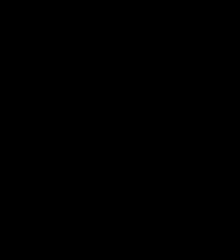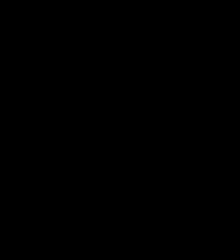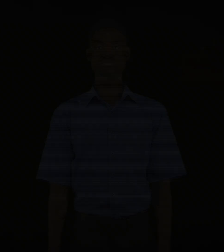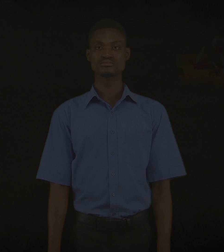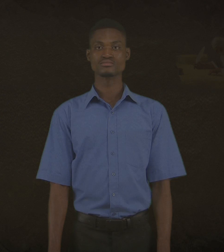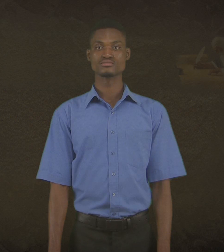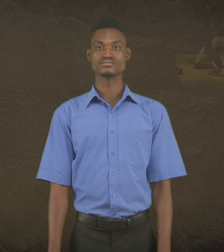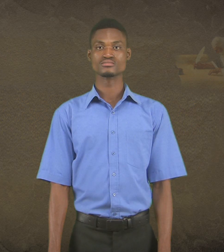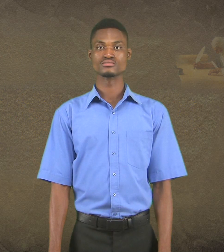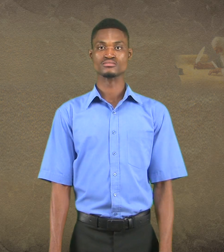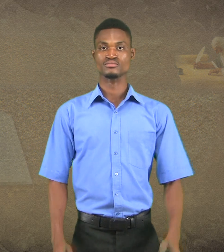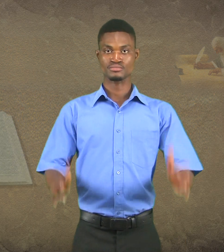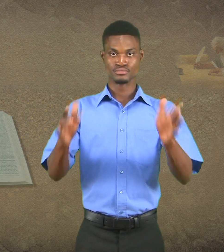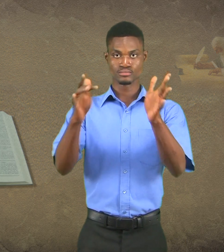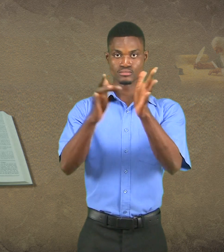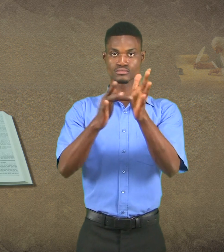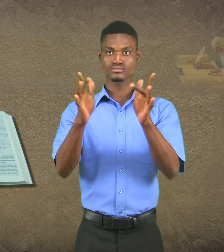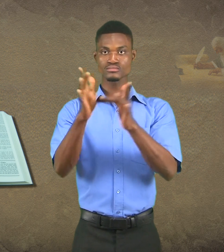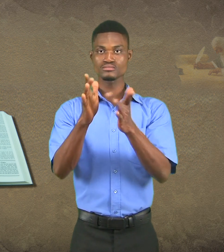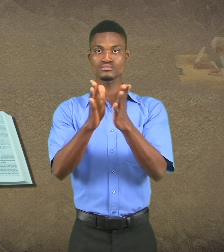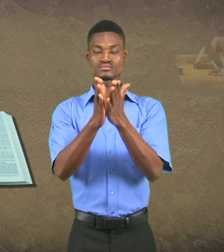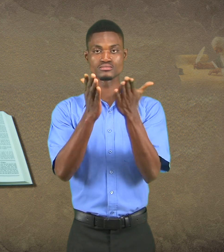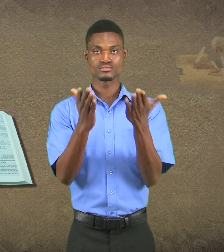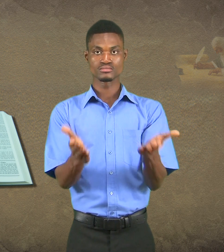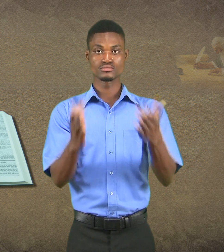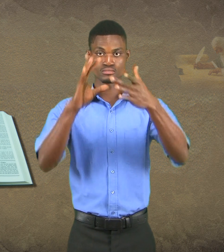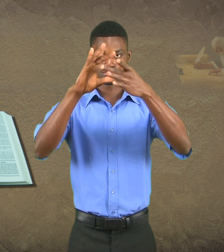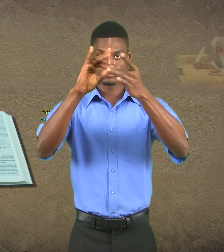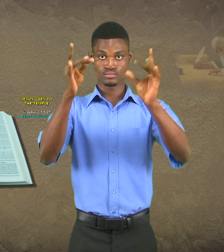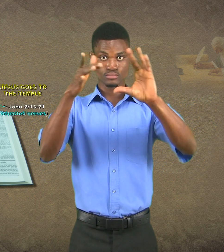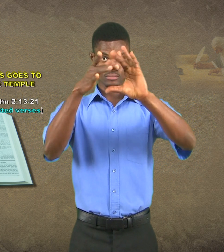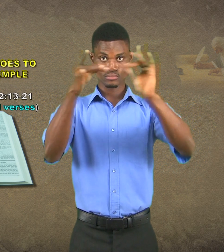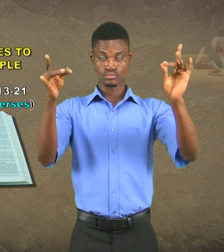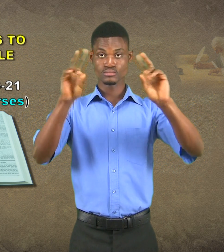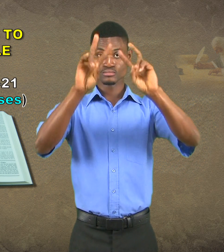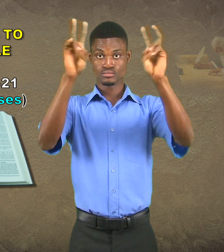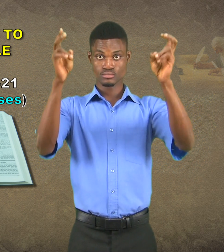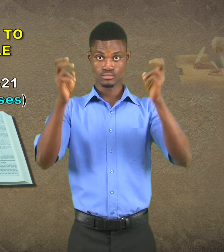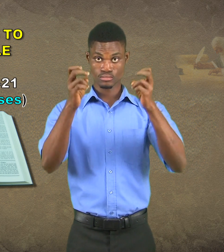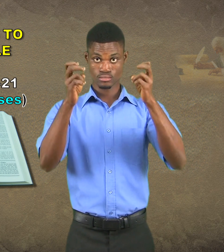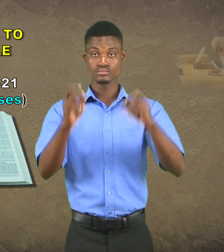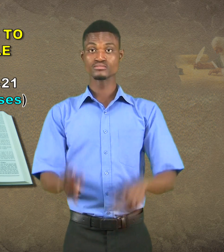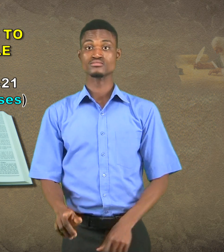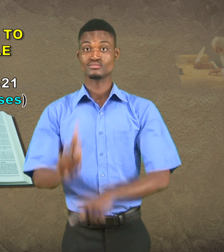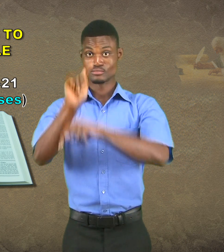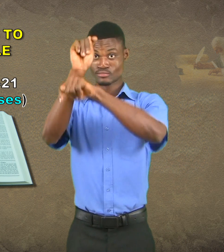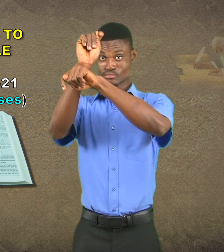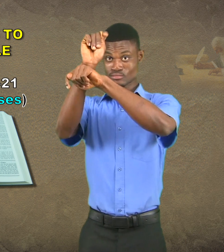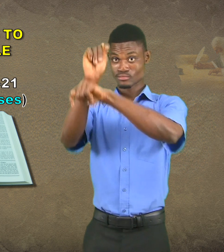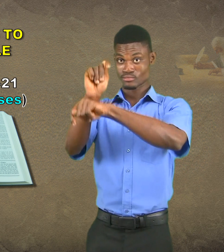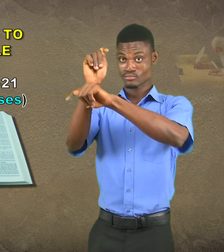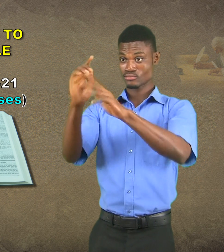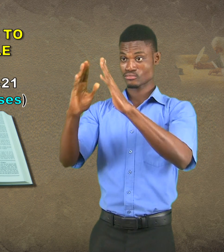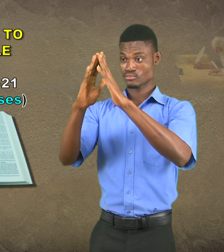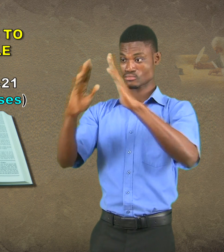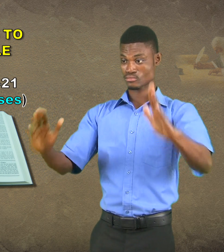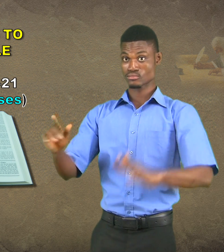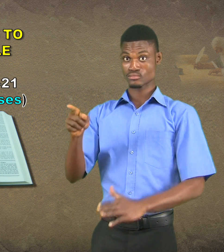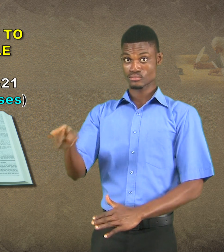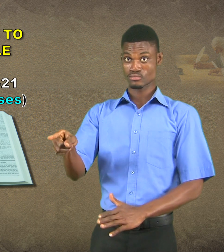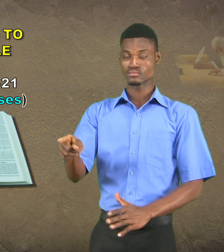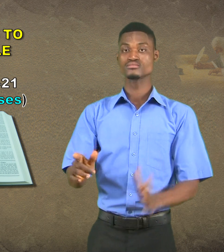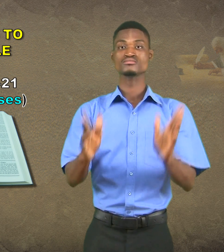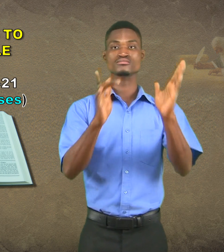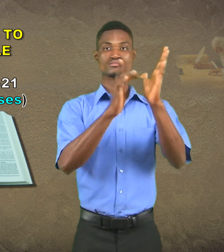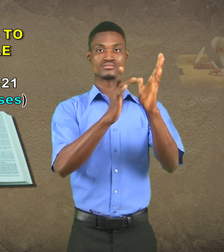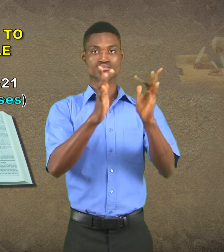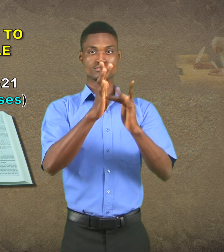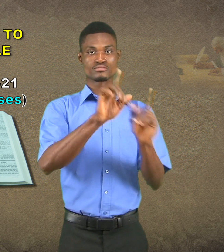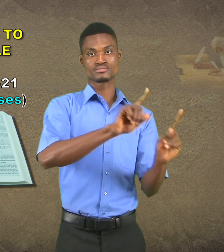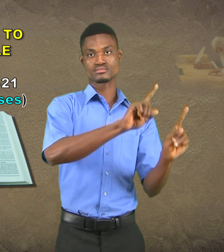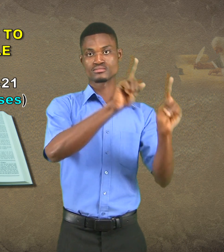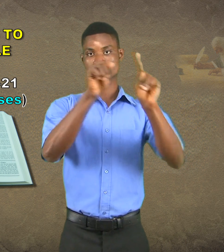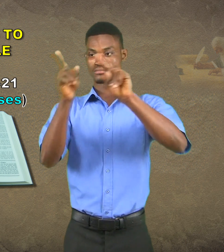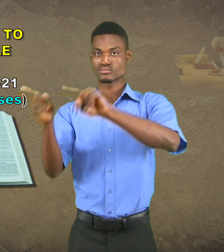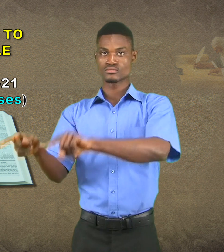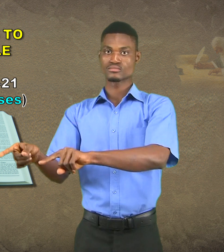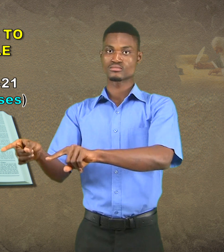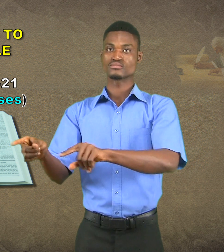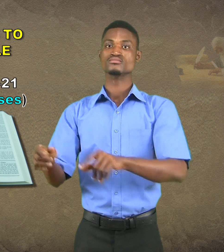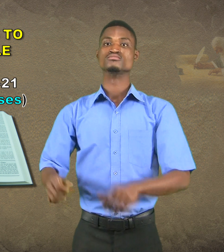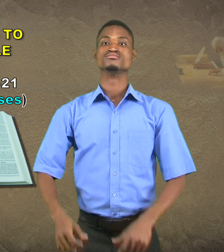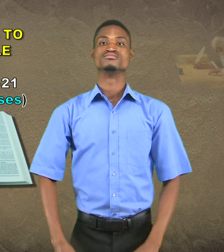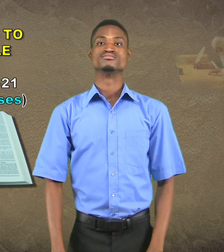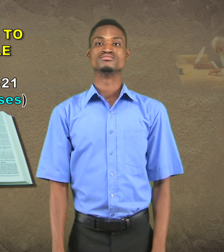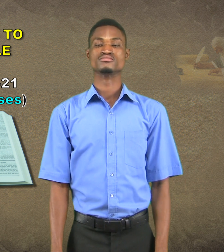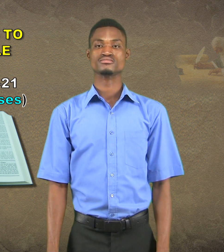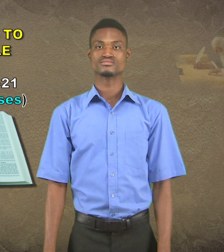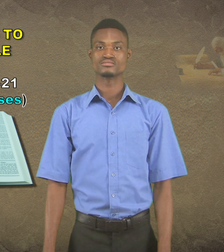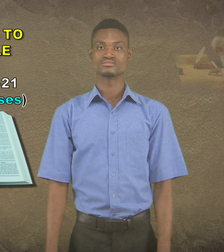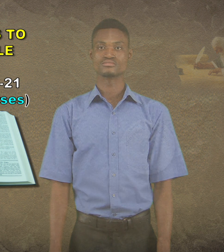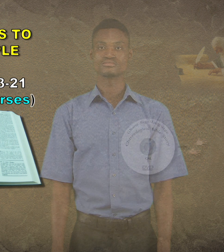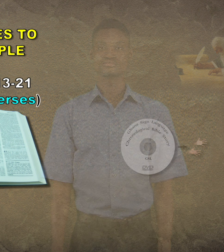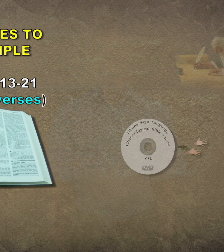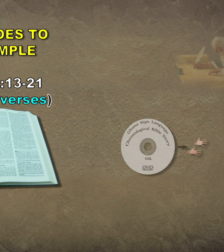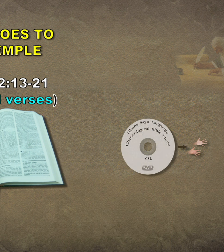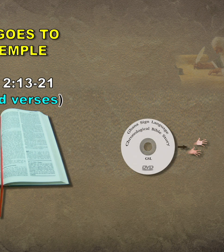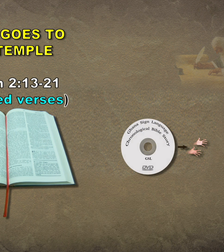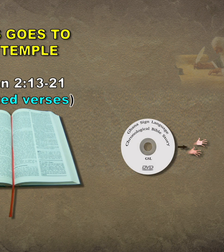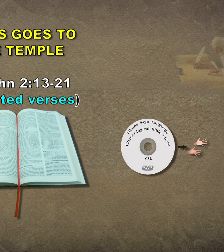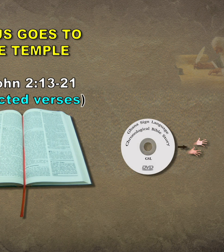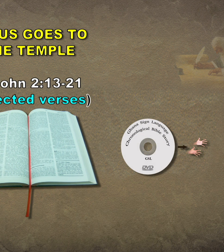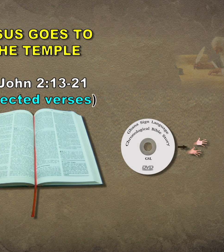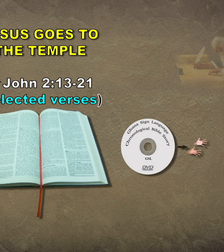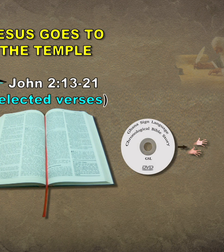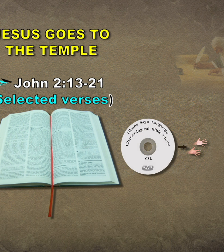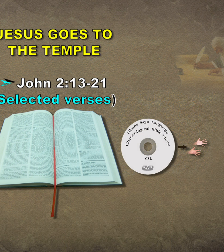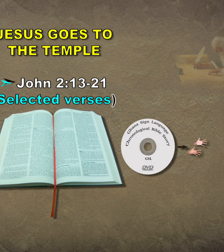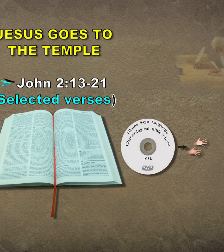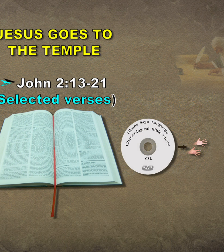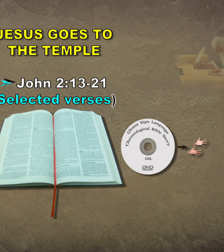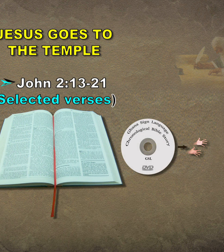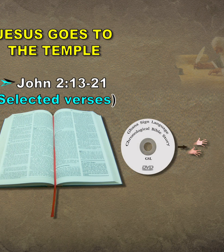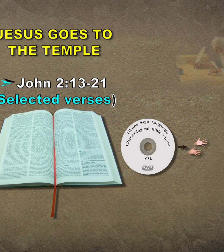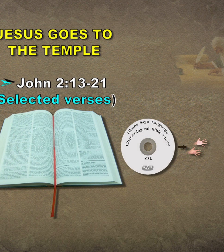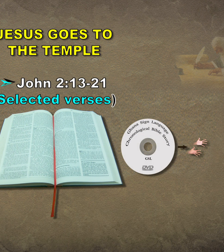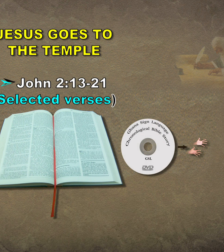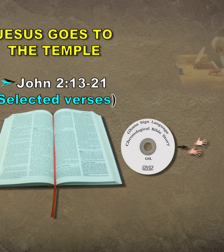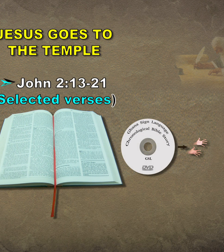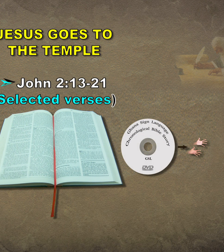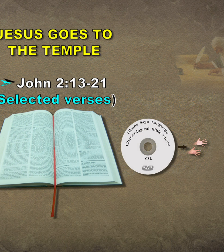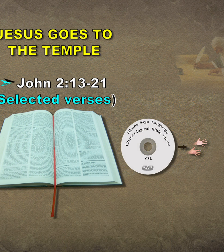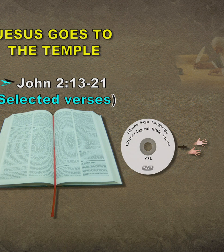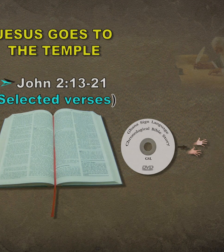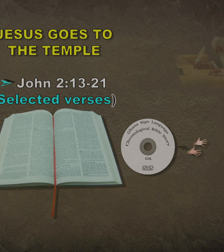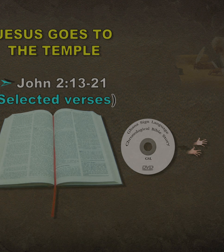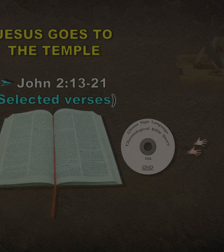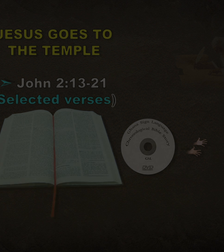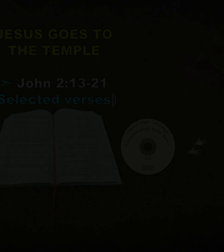Jesus goes to the temple